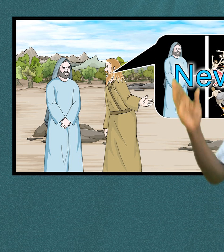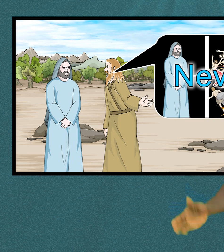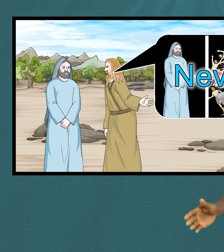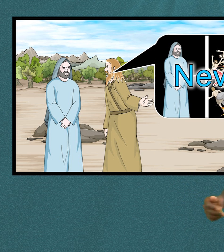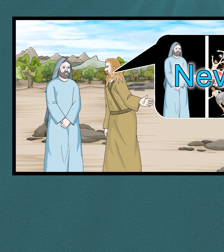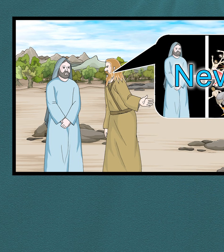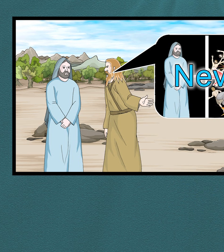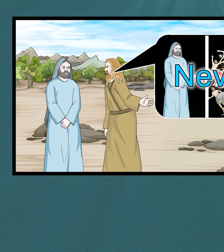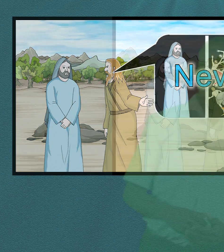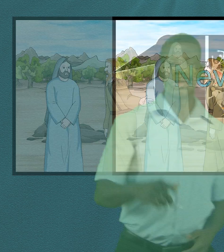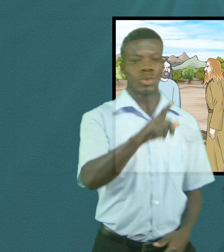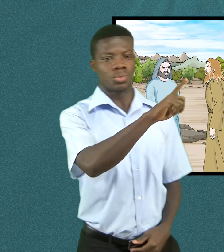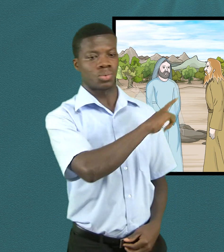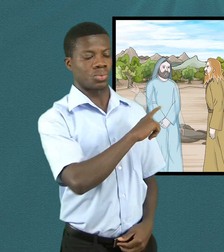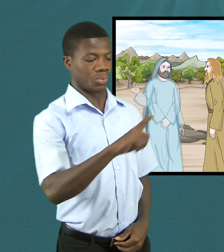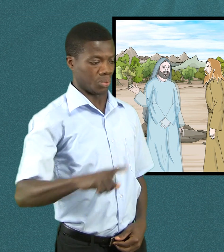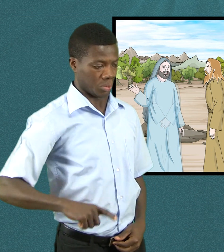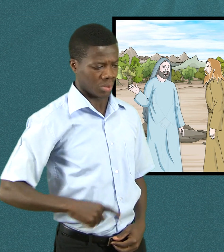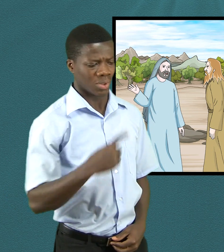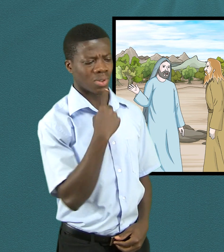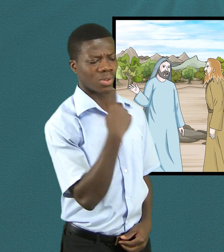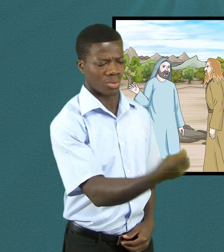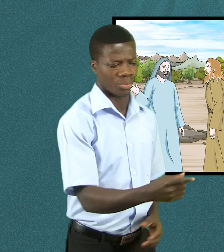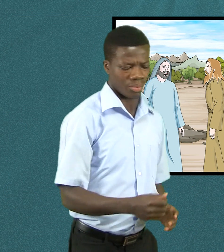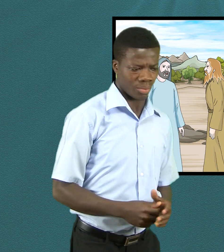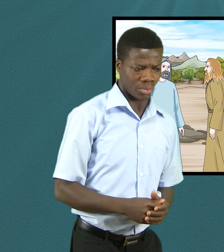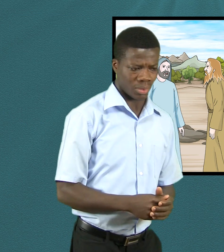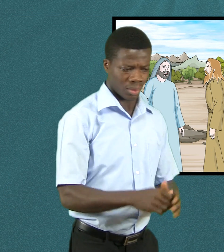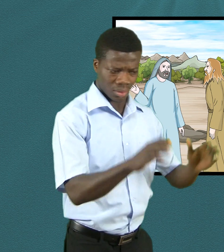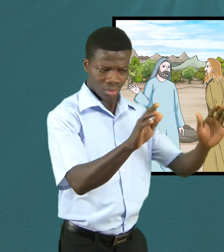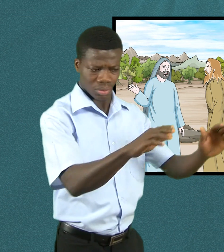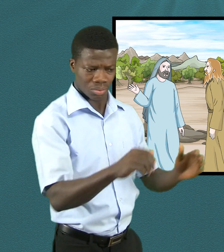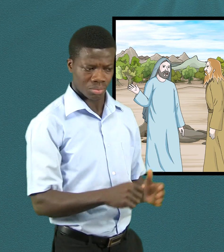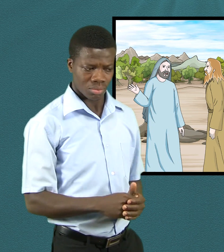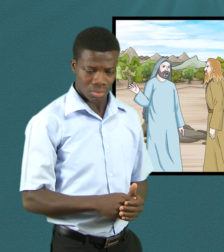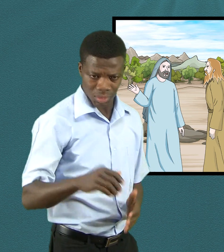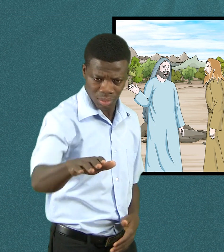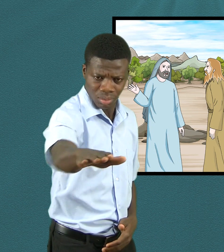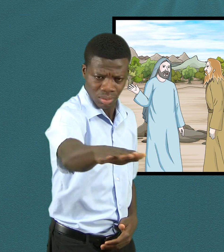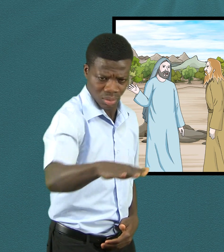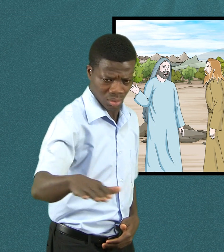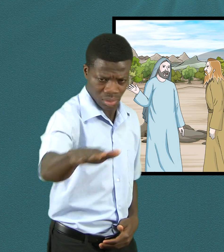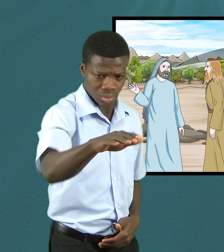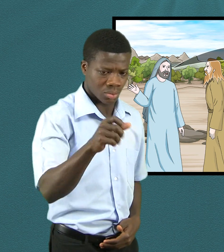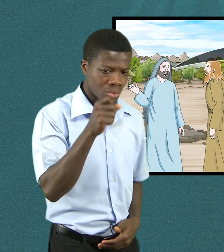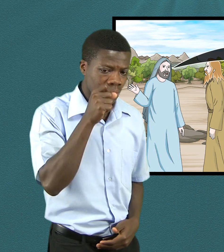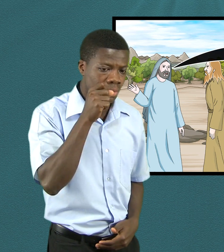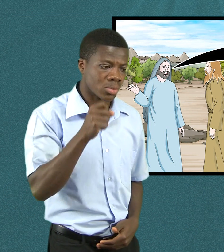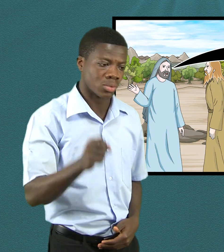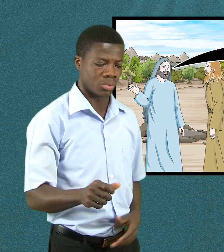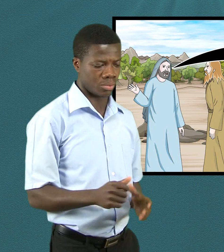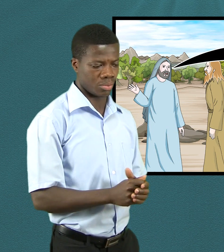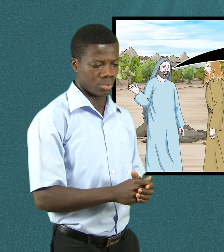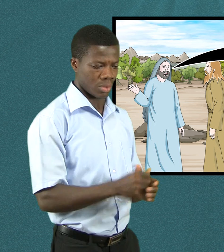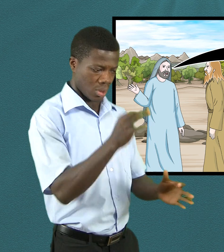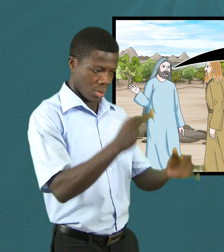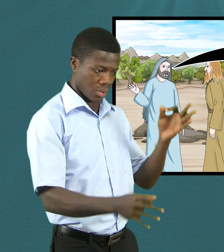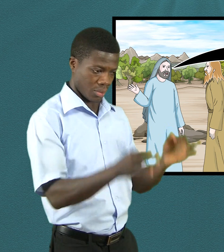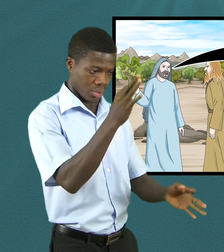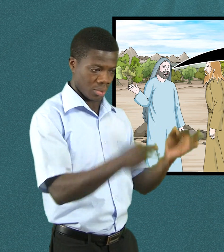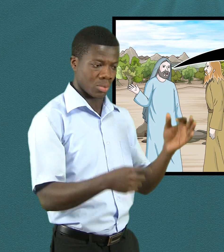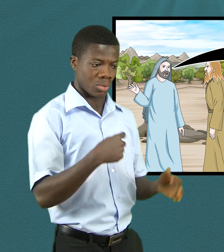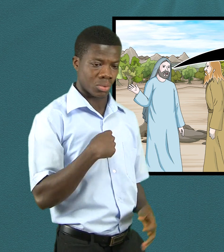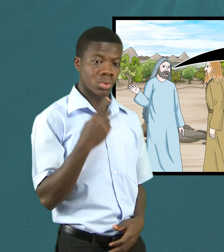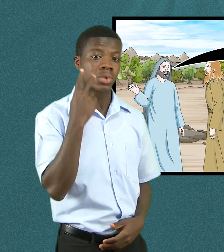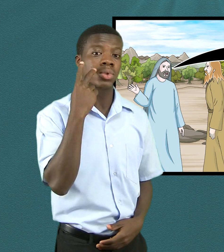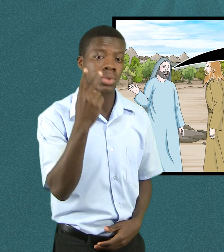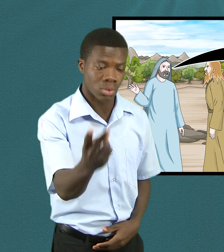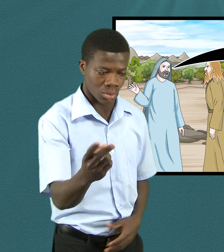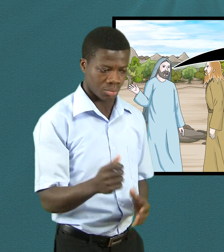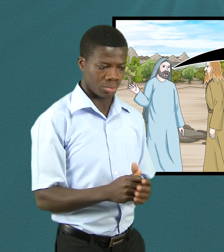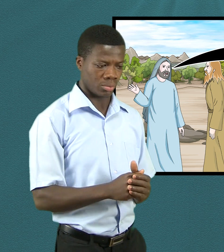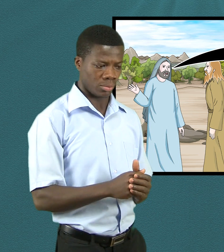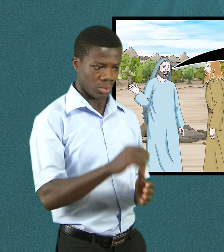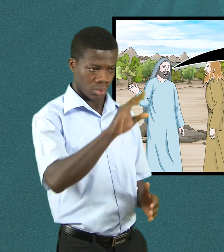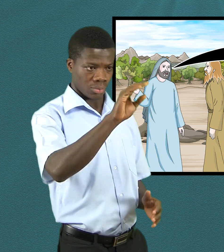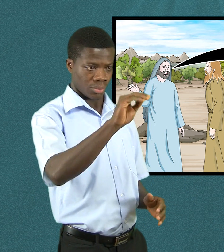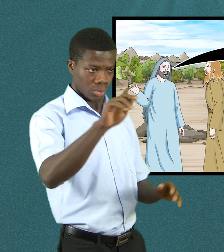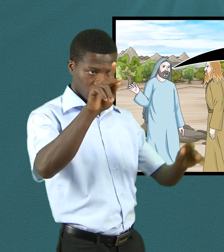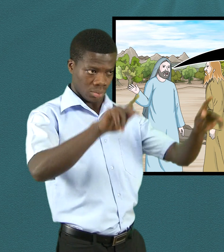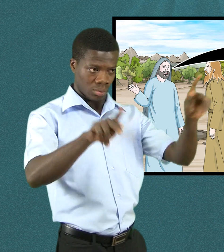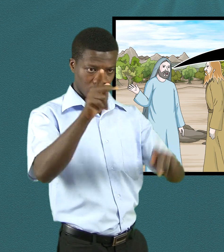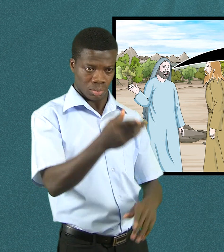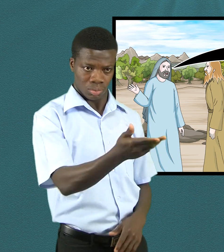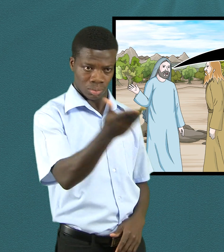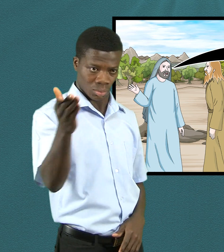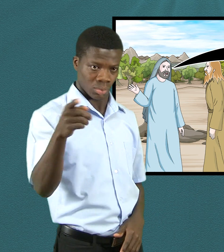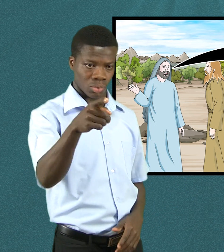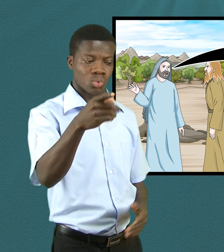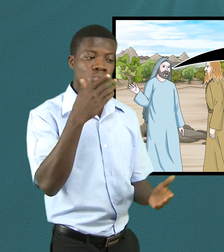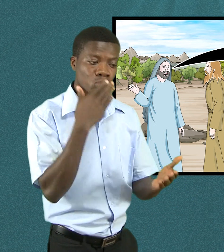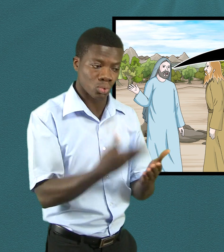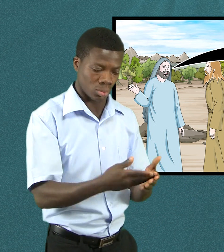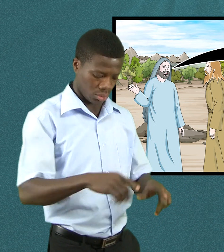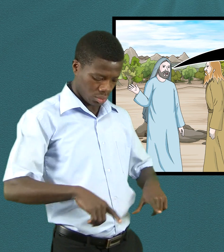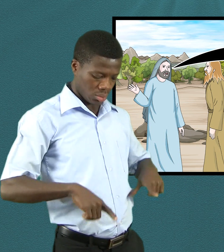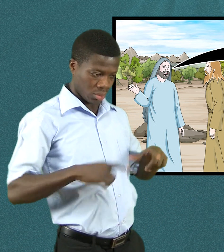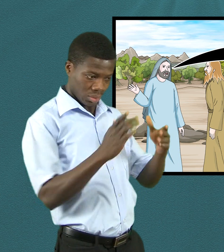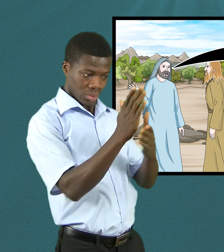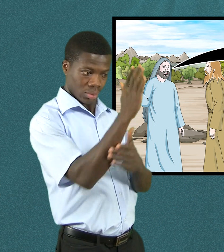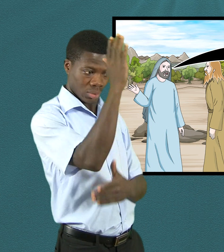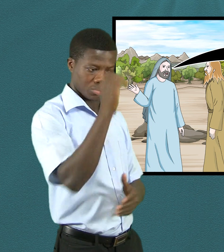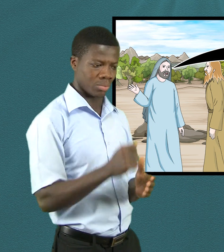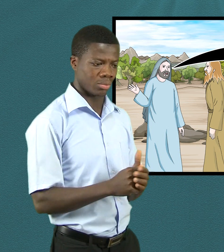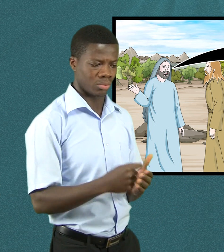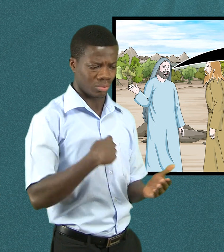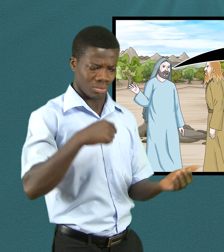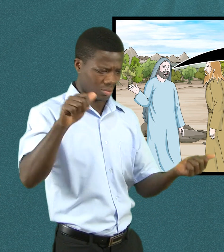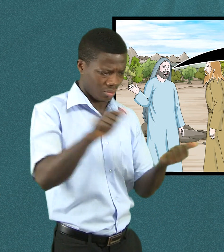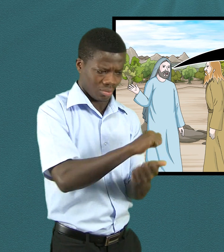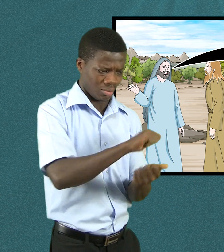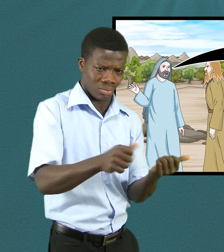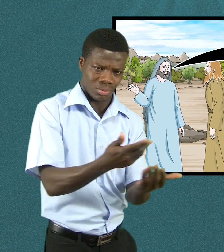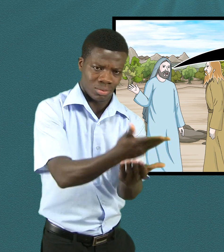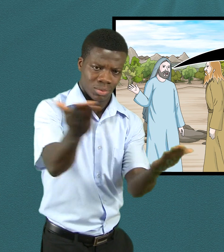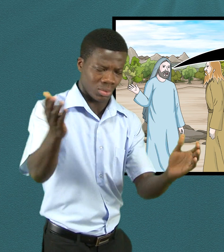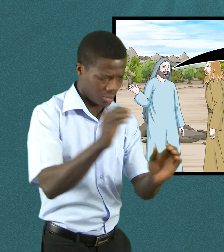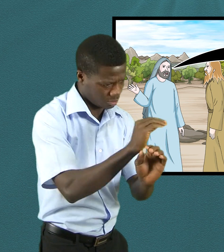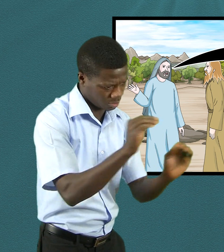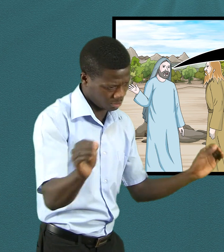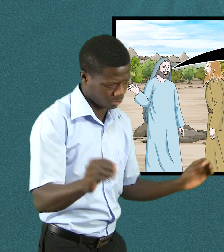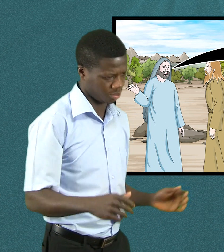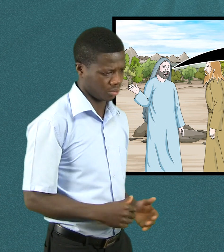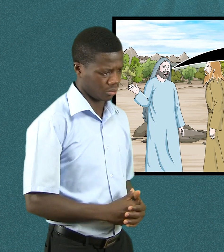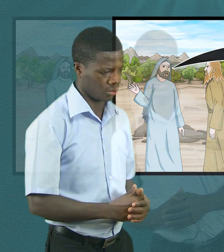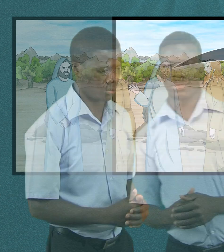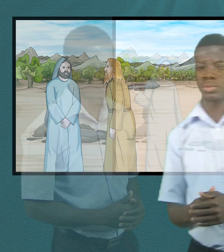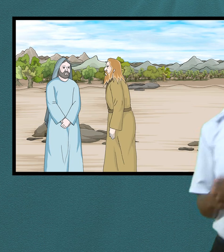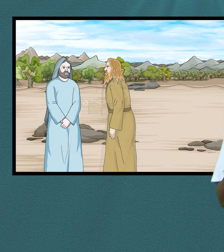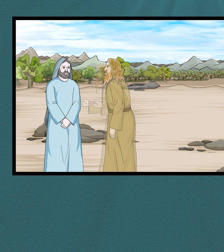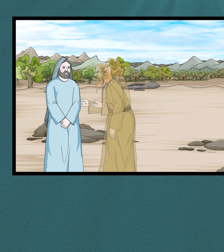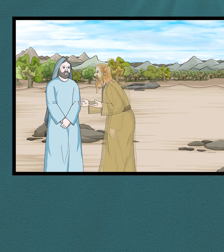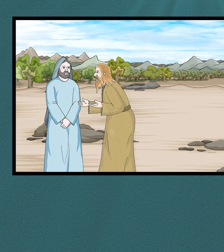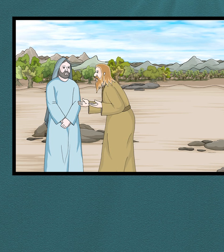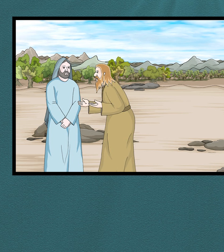So the LORD replied, “If I find fifty righteous ones within the city of Sodom, on their account I will spare the whole place.”